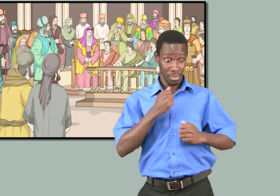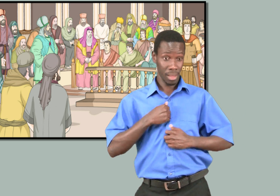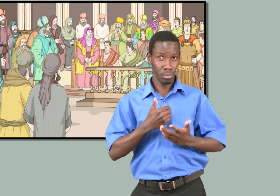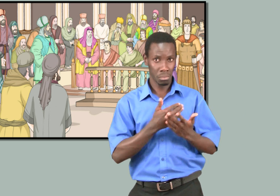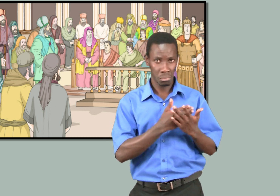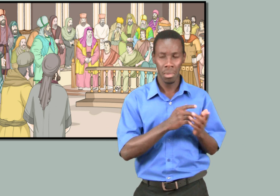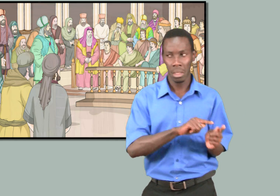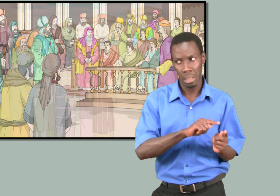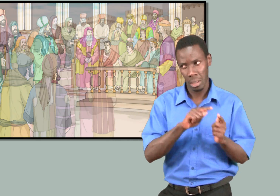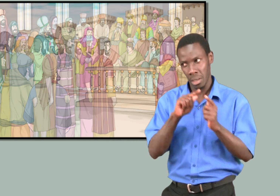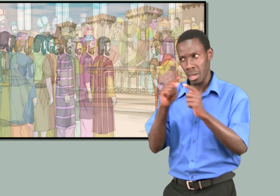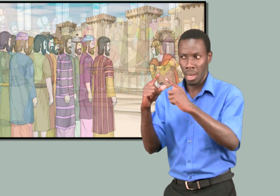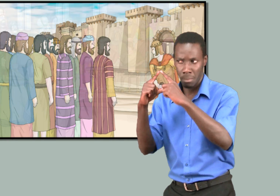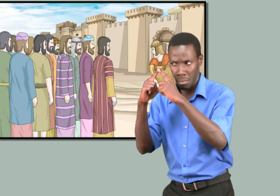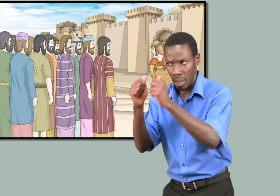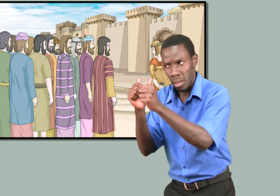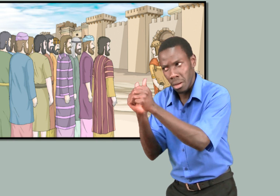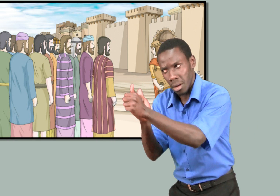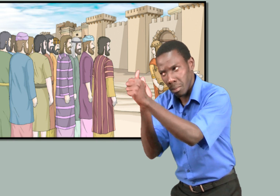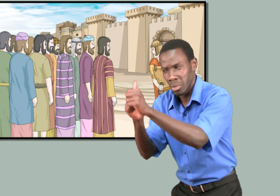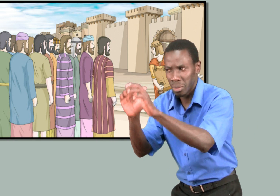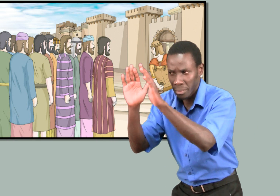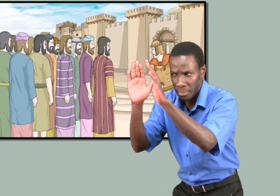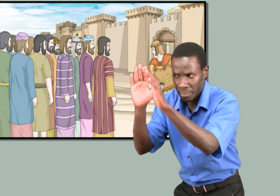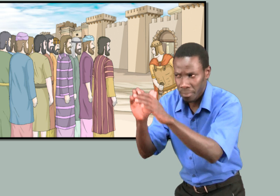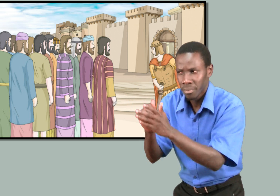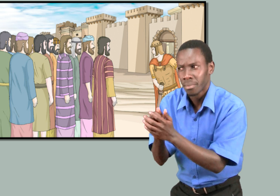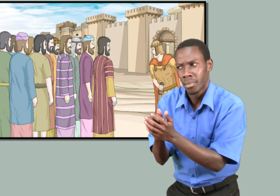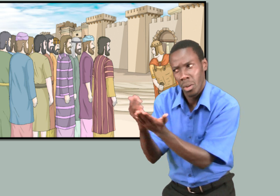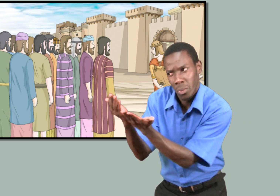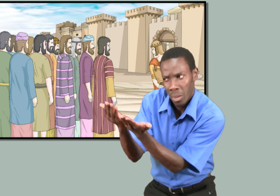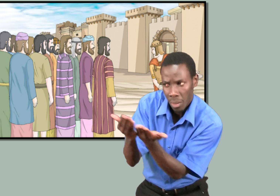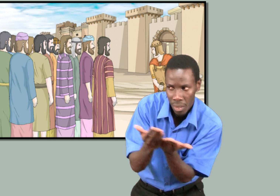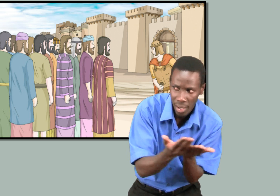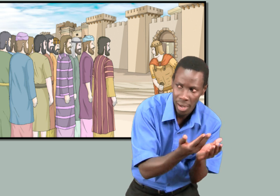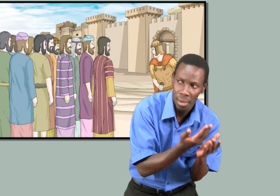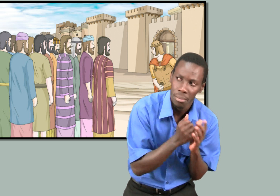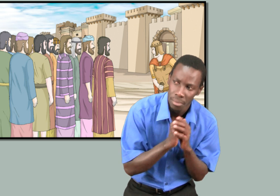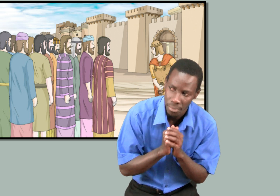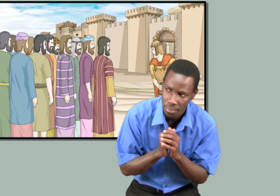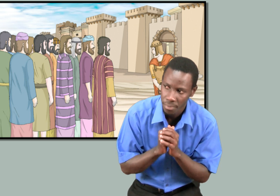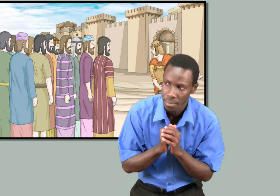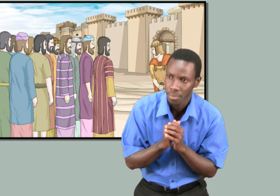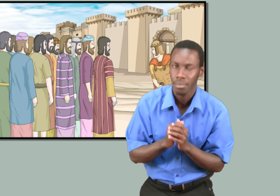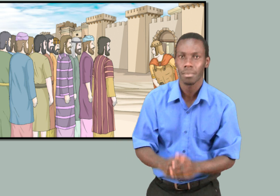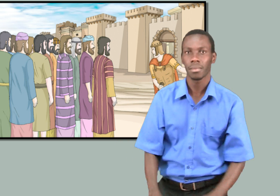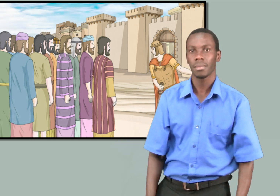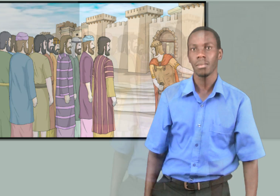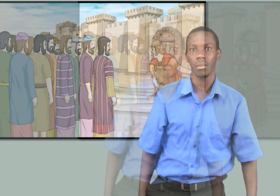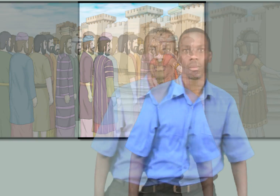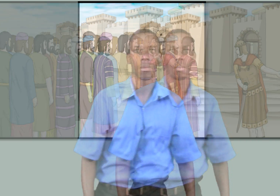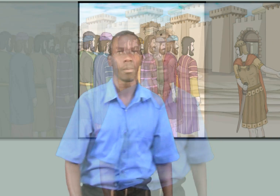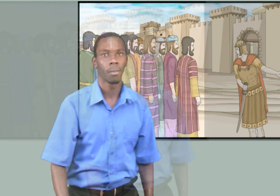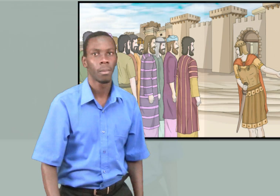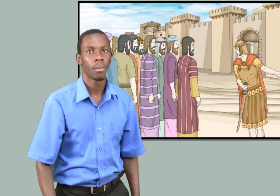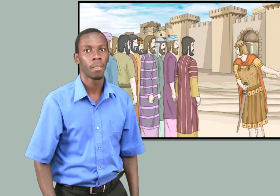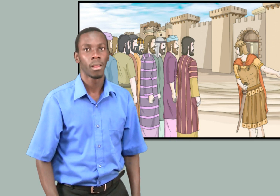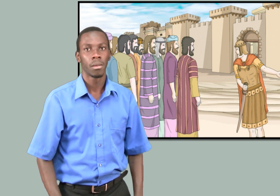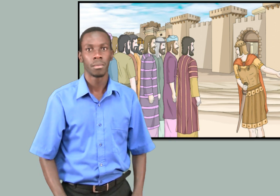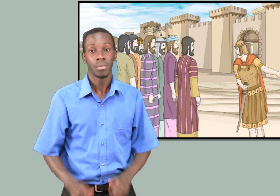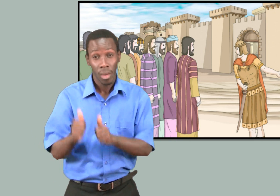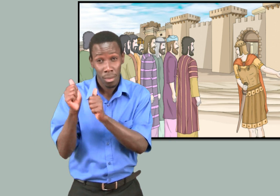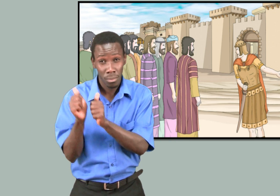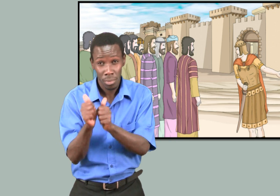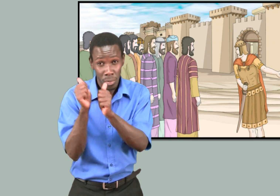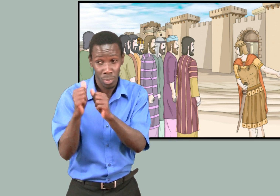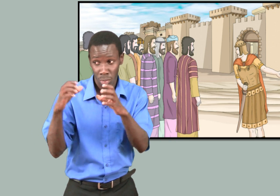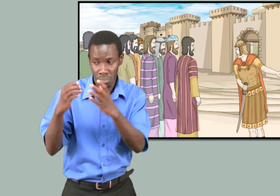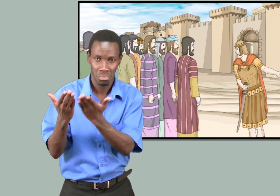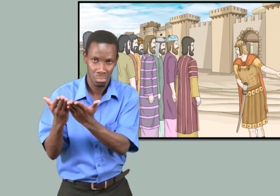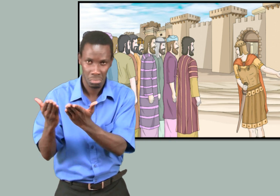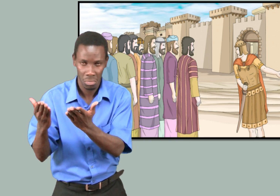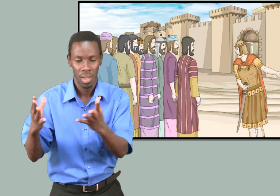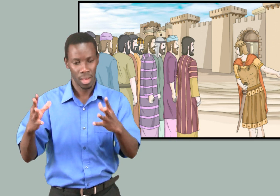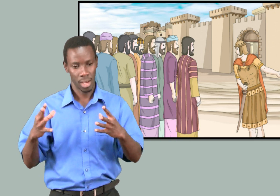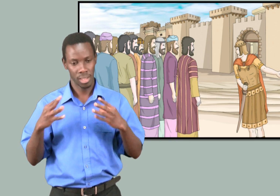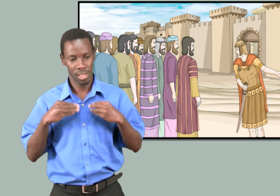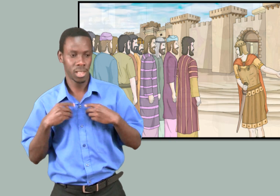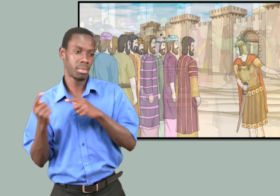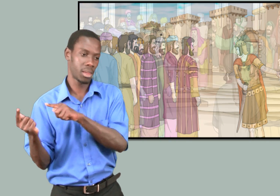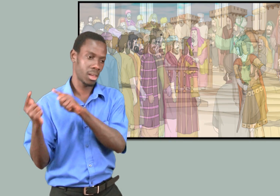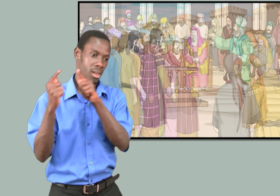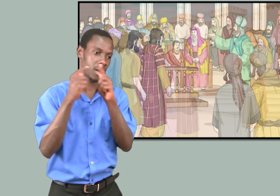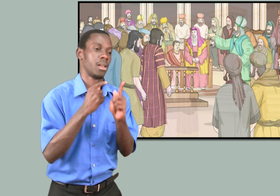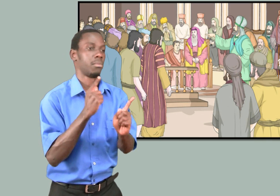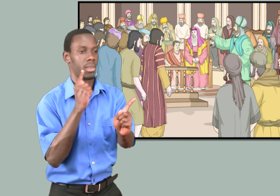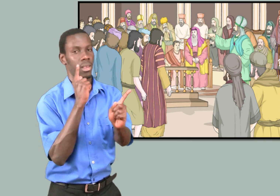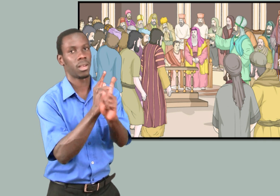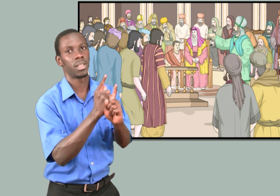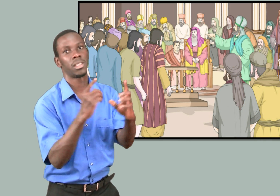At that point, the captain went with the officers and brought the apostles—but not by force, for fear the people would stone them.